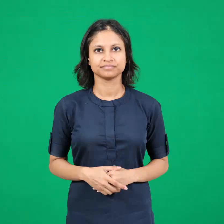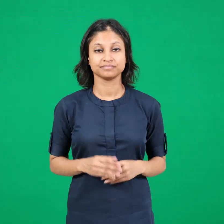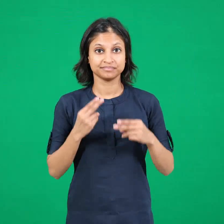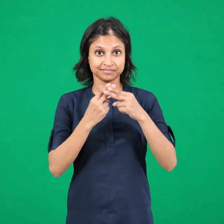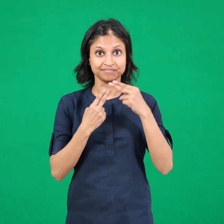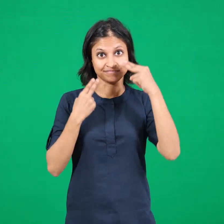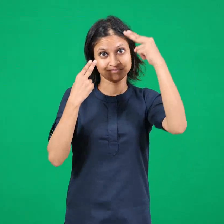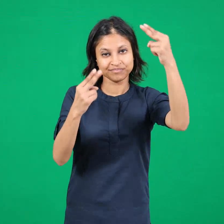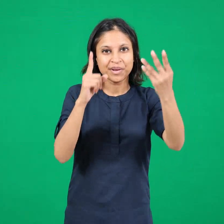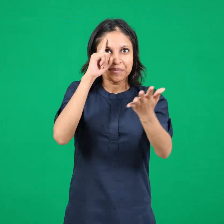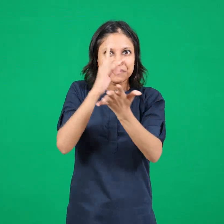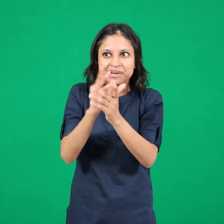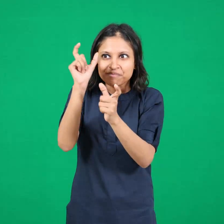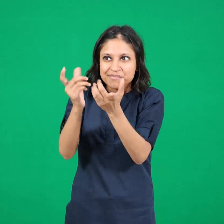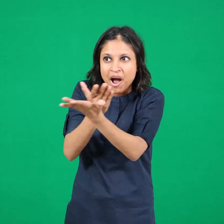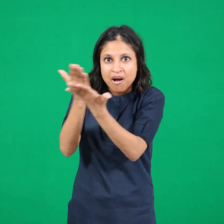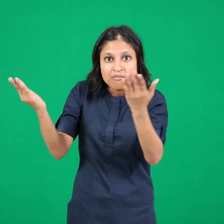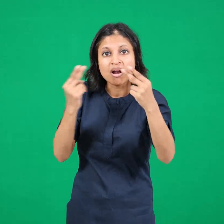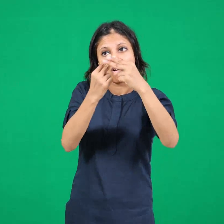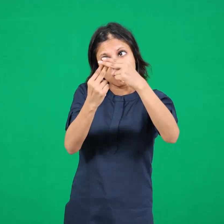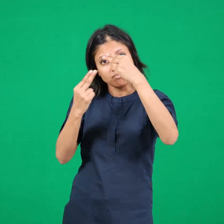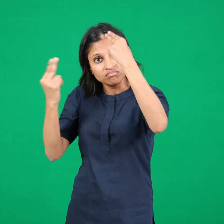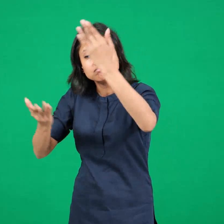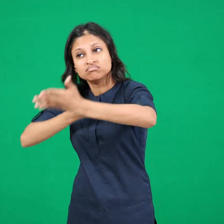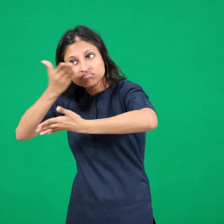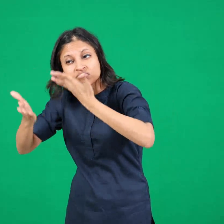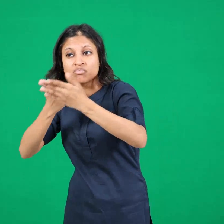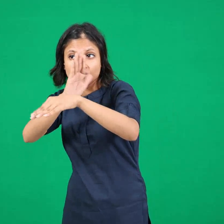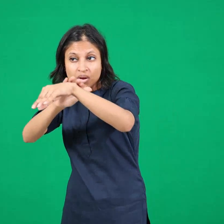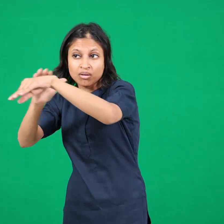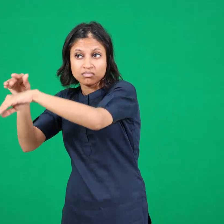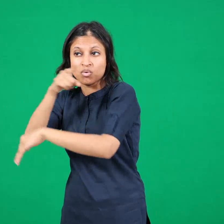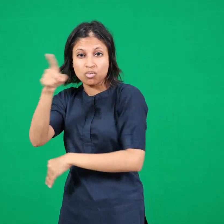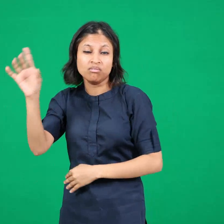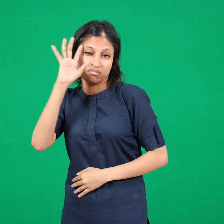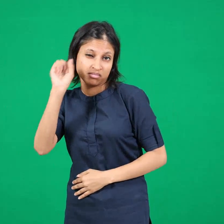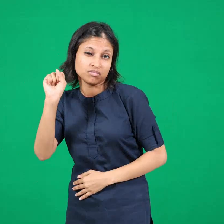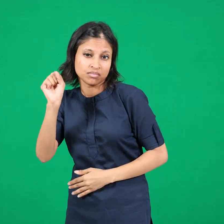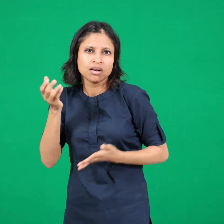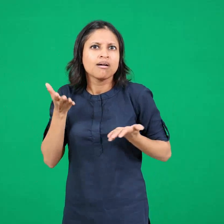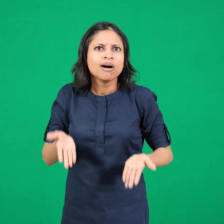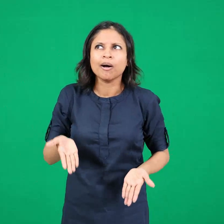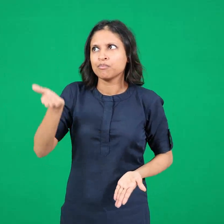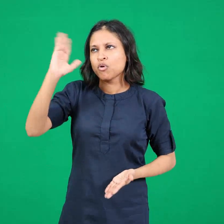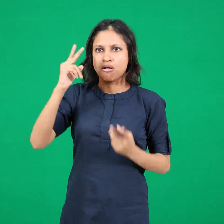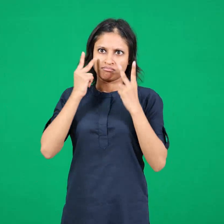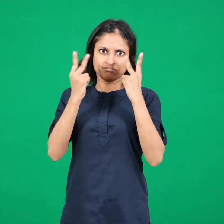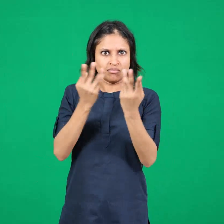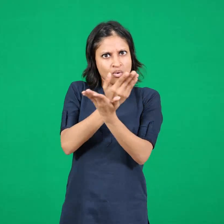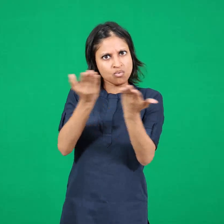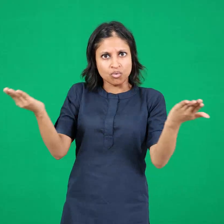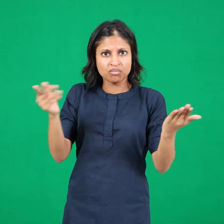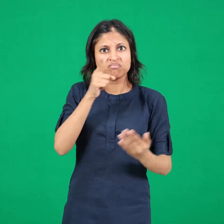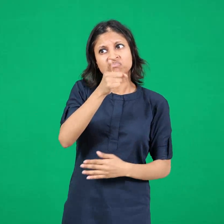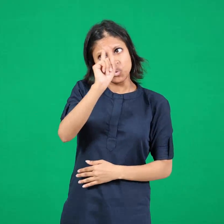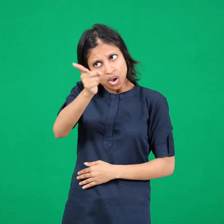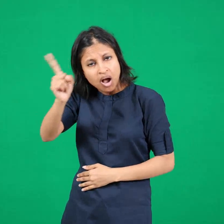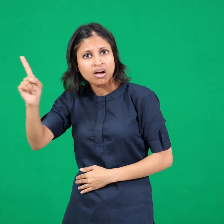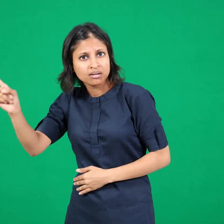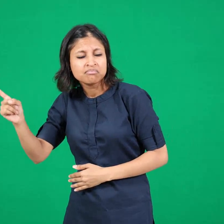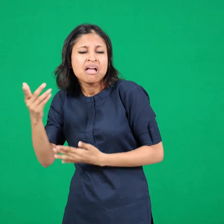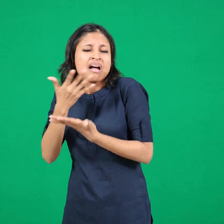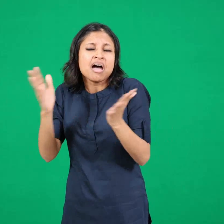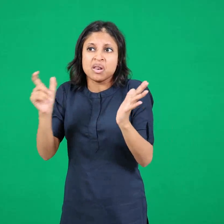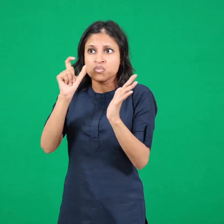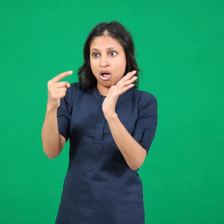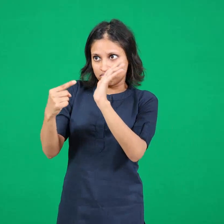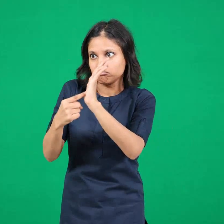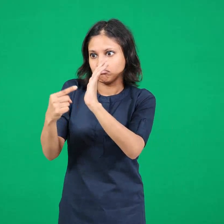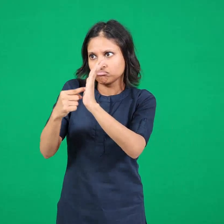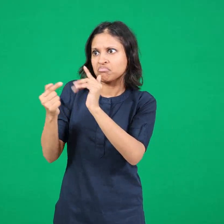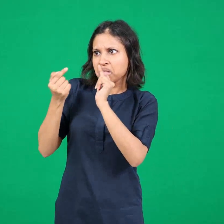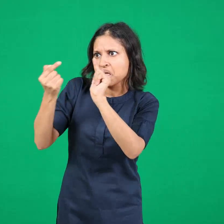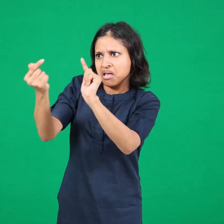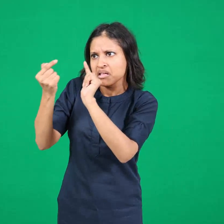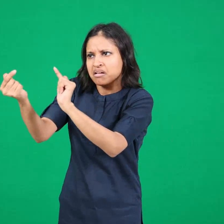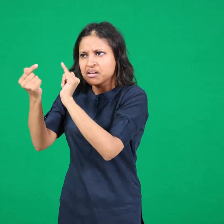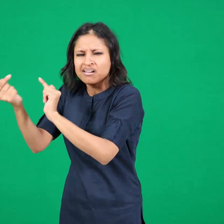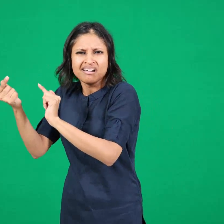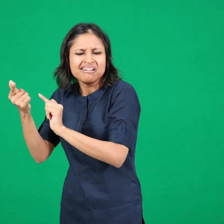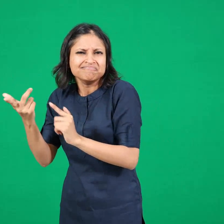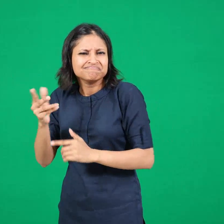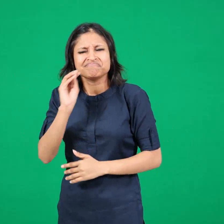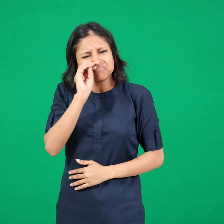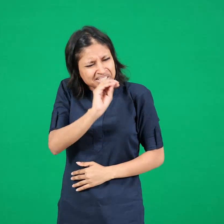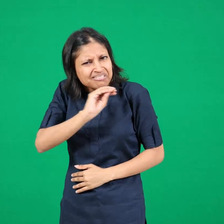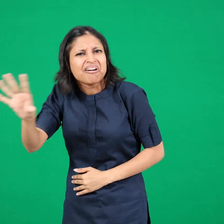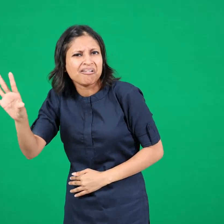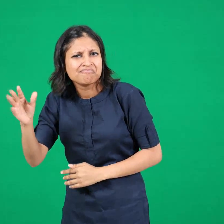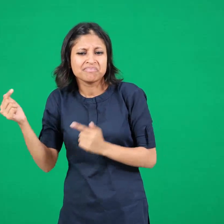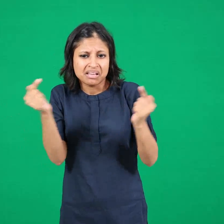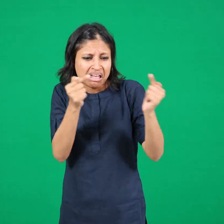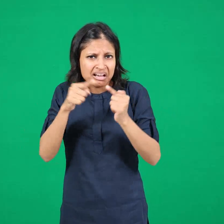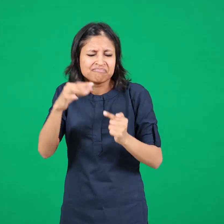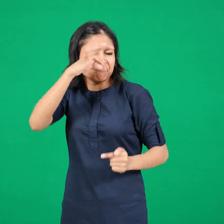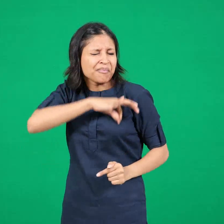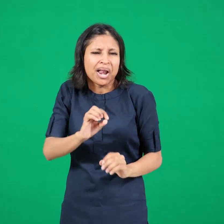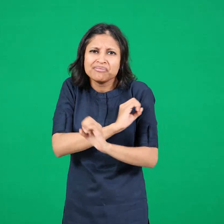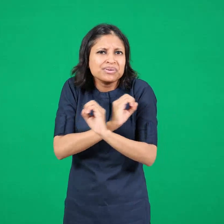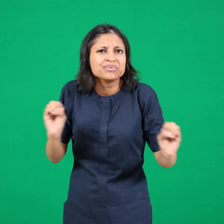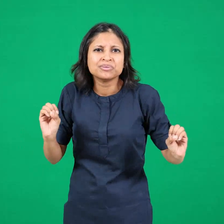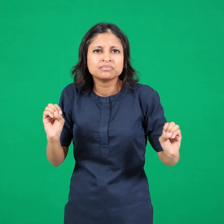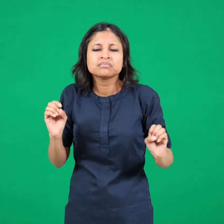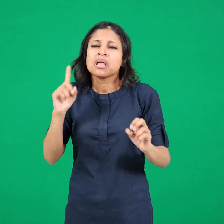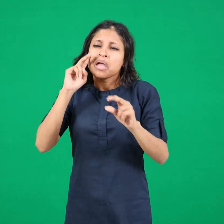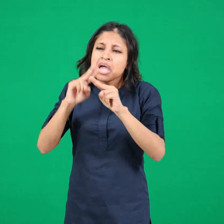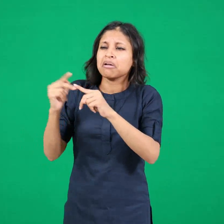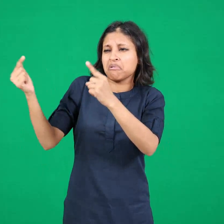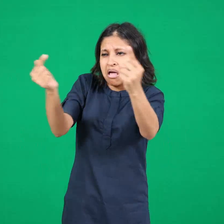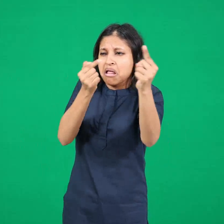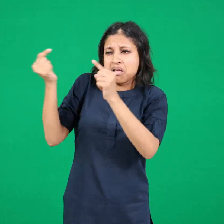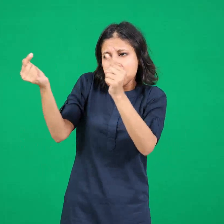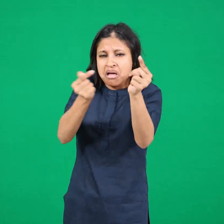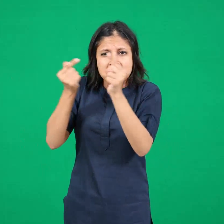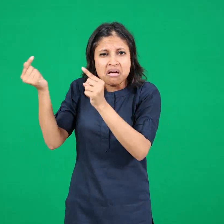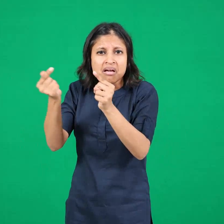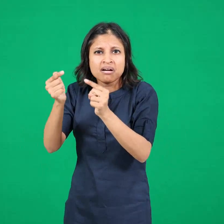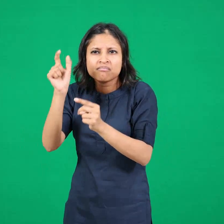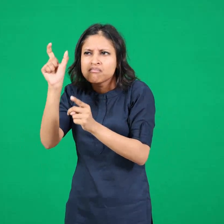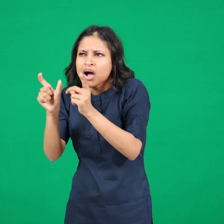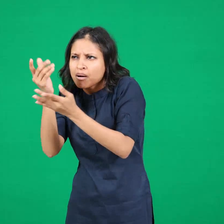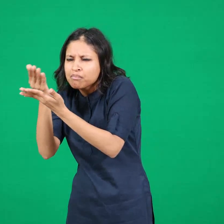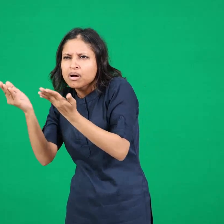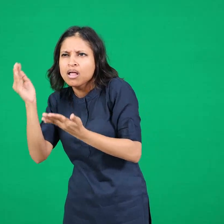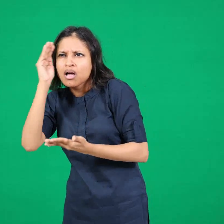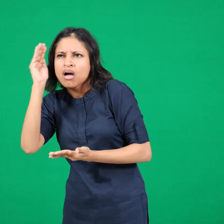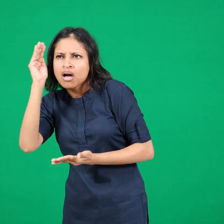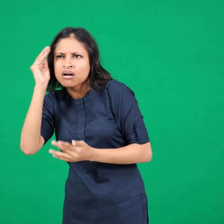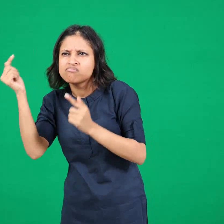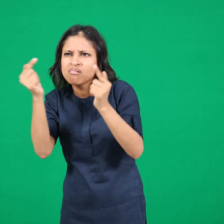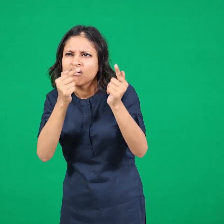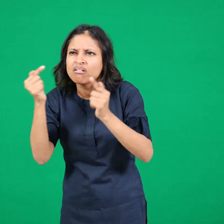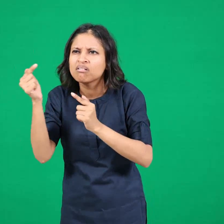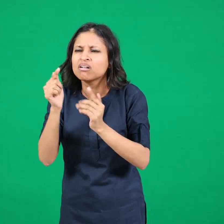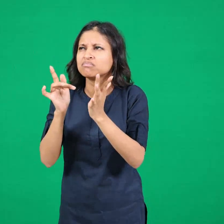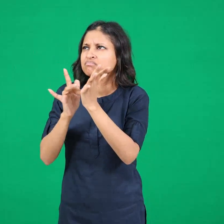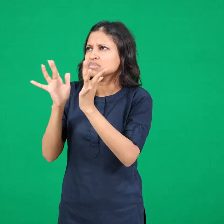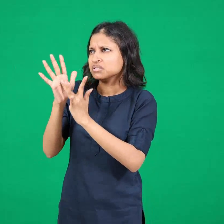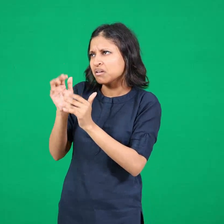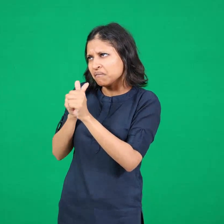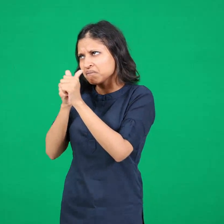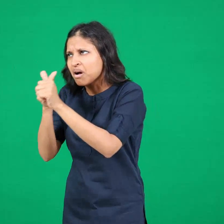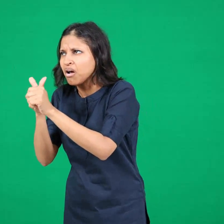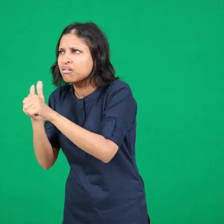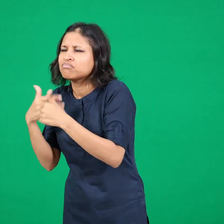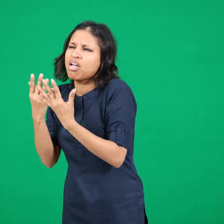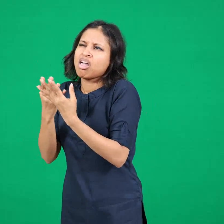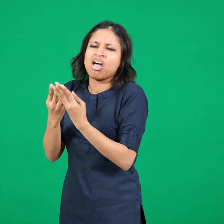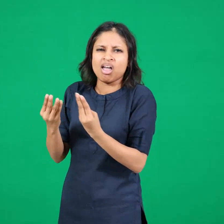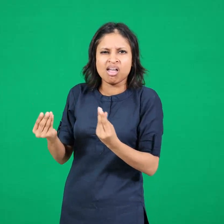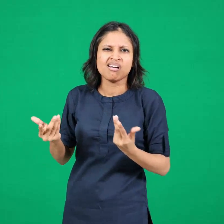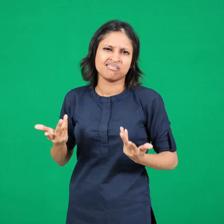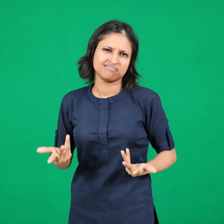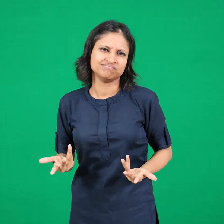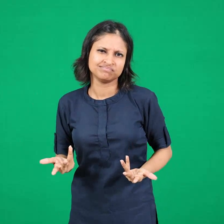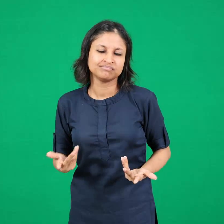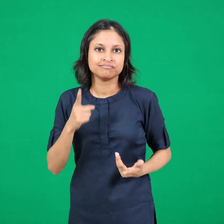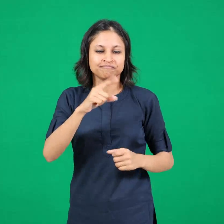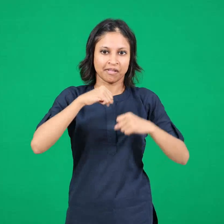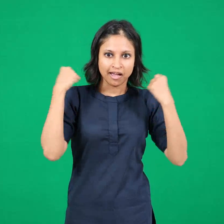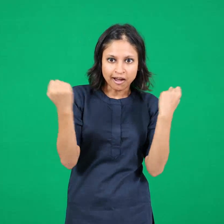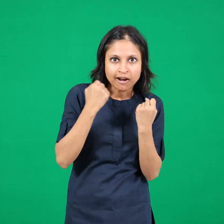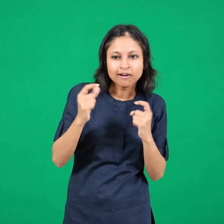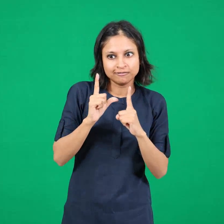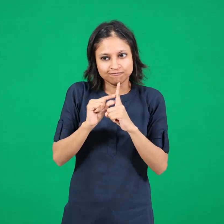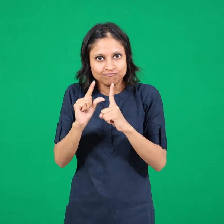Remind the believers of these things, charging them before God to avoid quarreling over words, which succeeds only in leading the listeners to ruin.